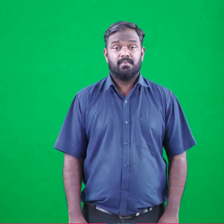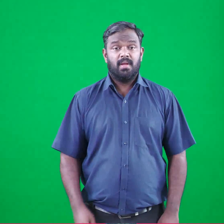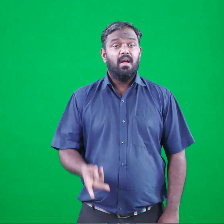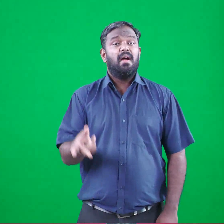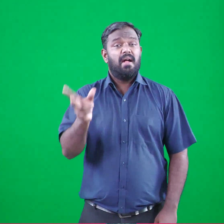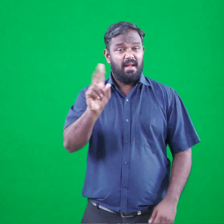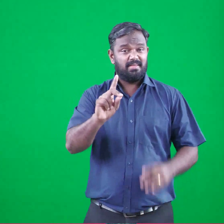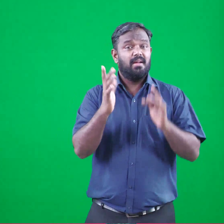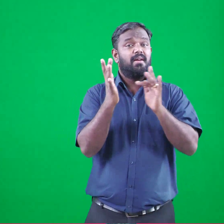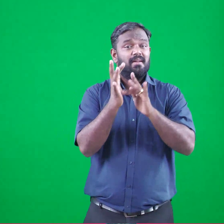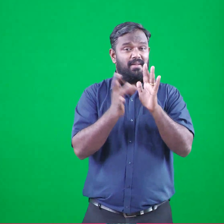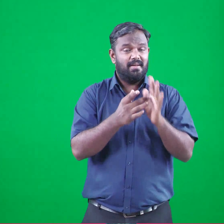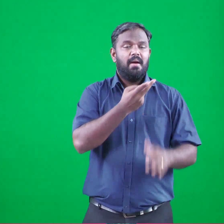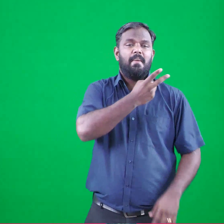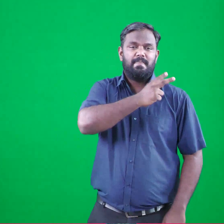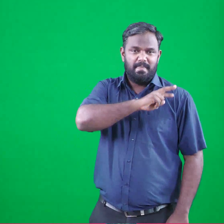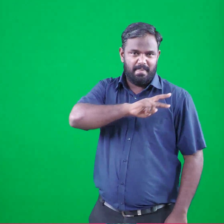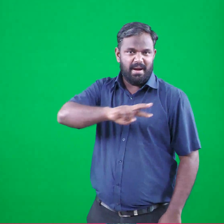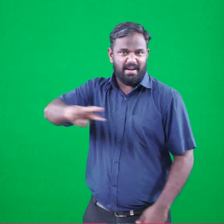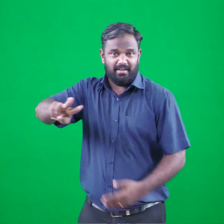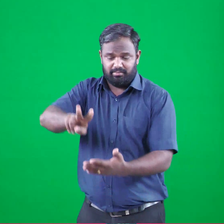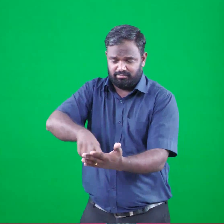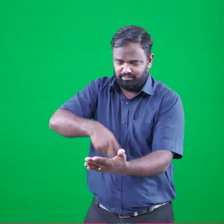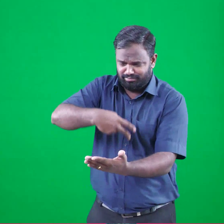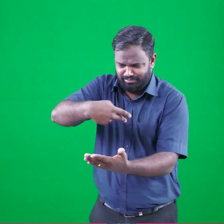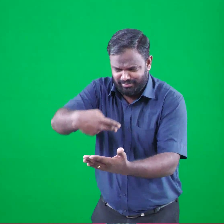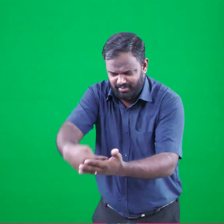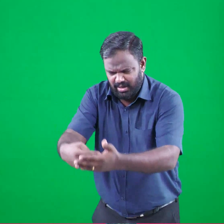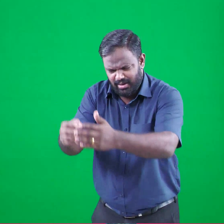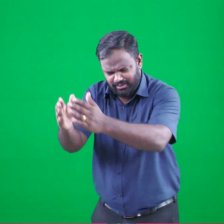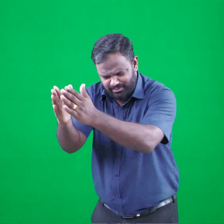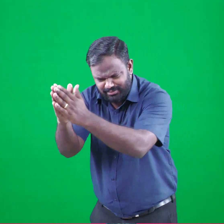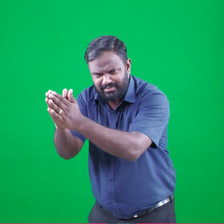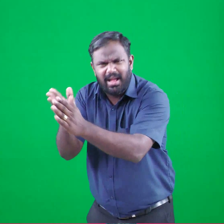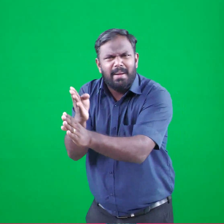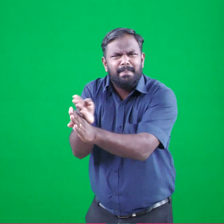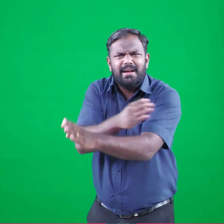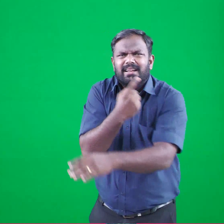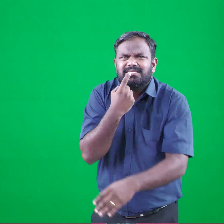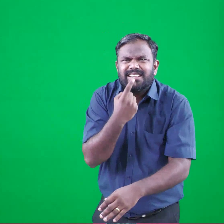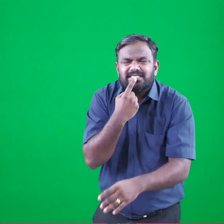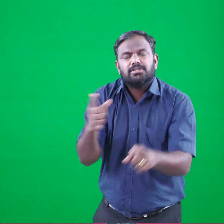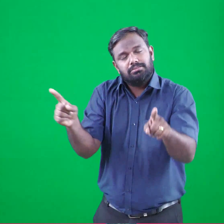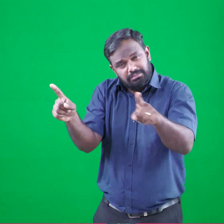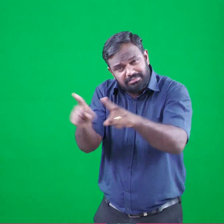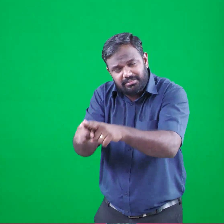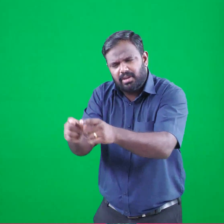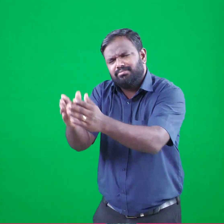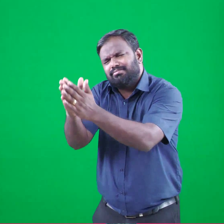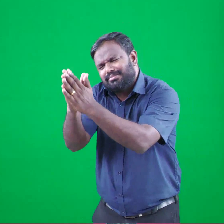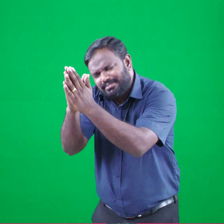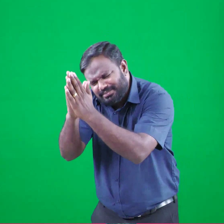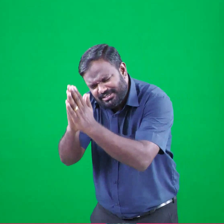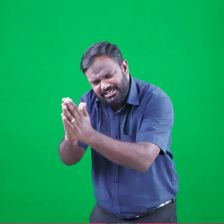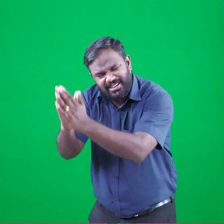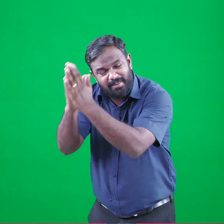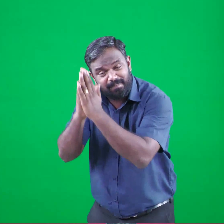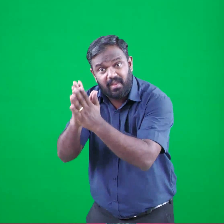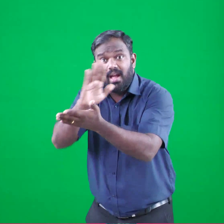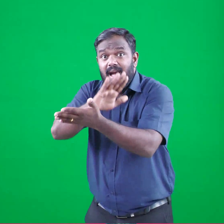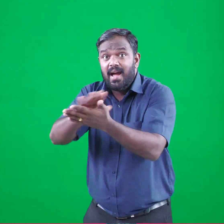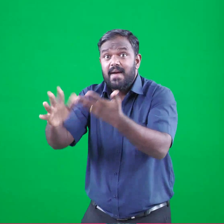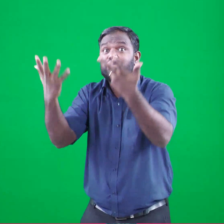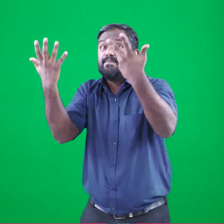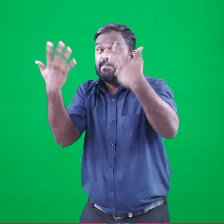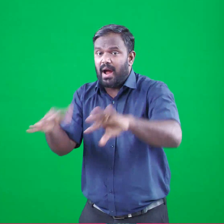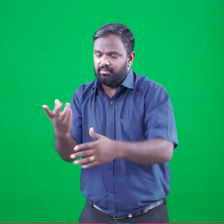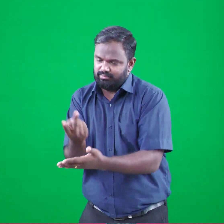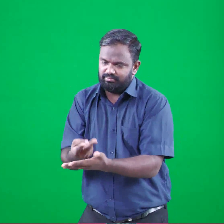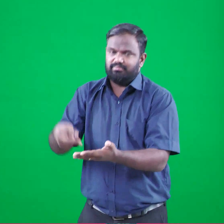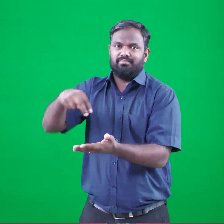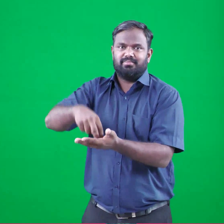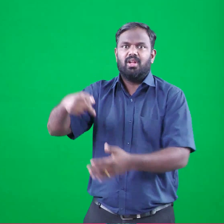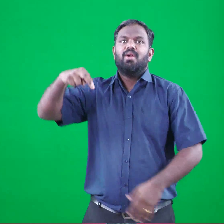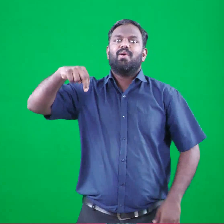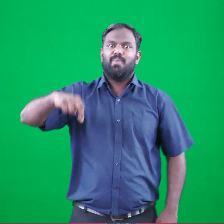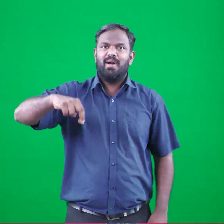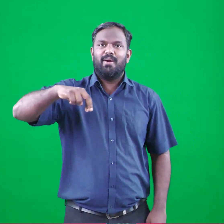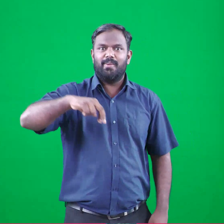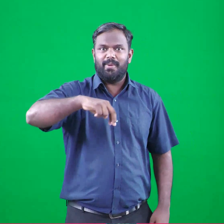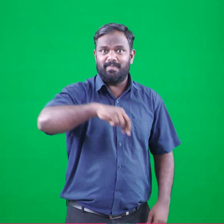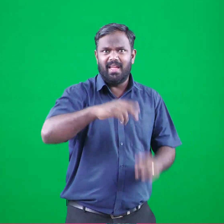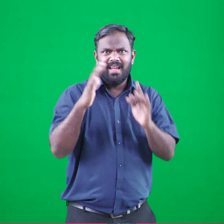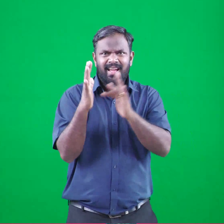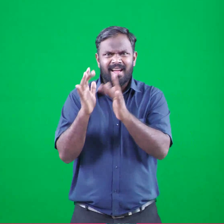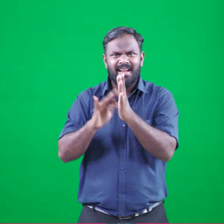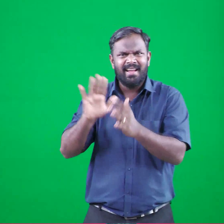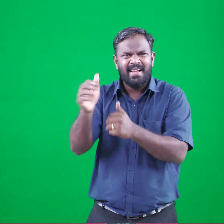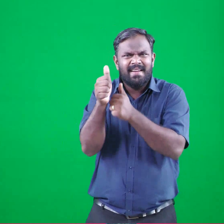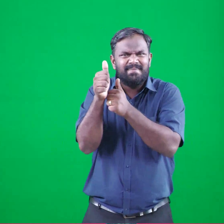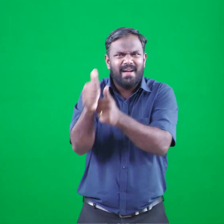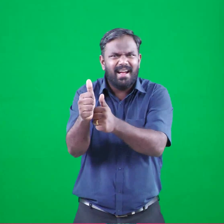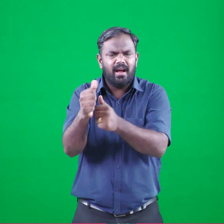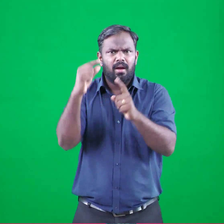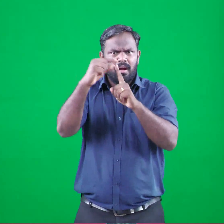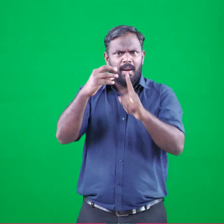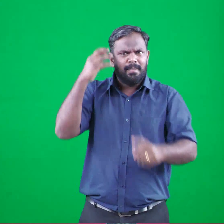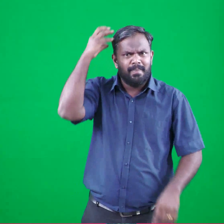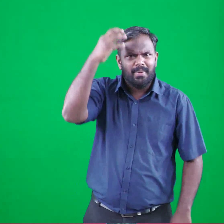Again He went away and prayed, saying the same thing.